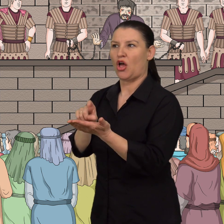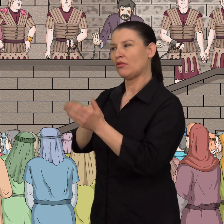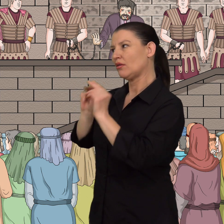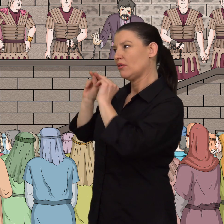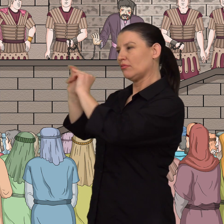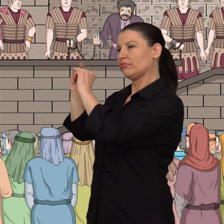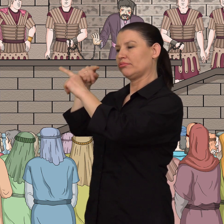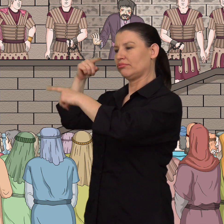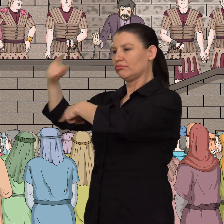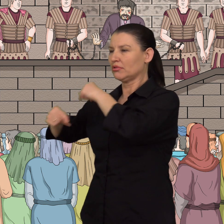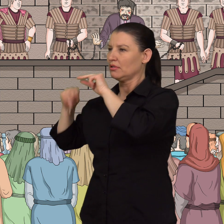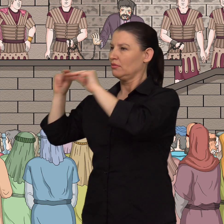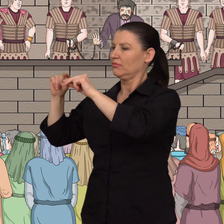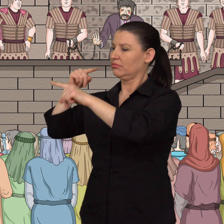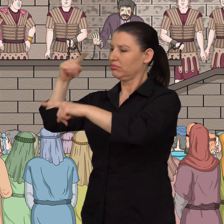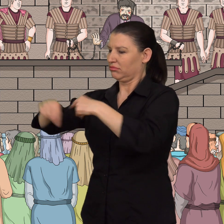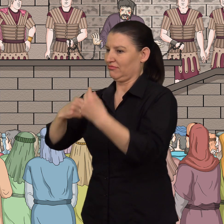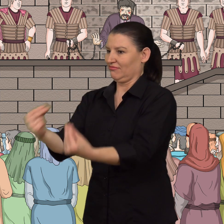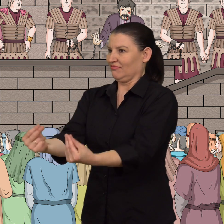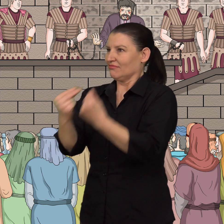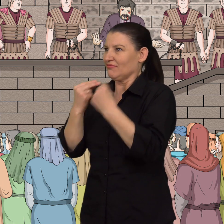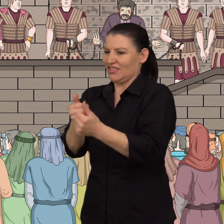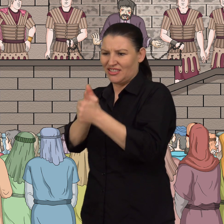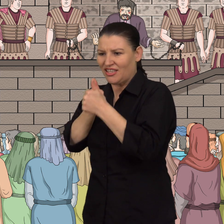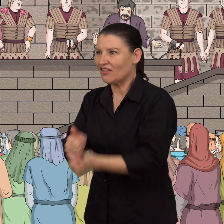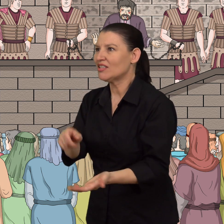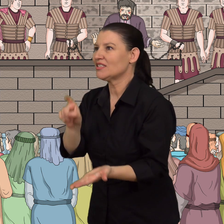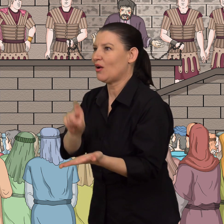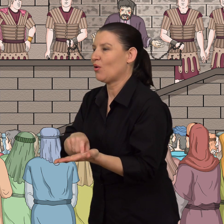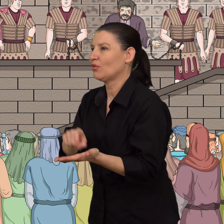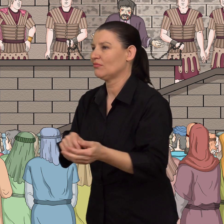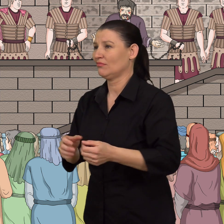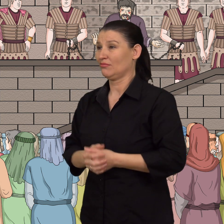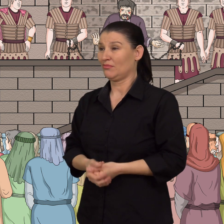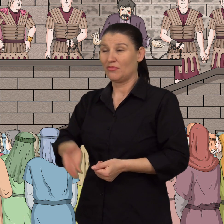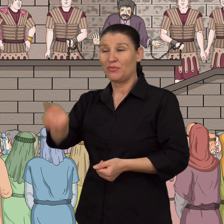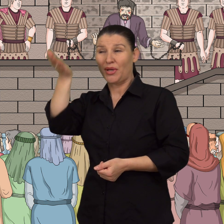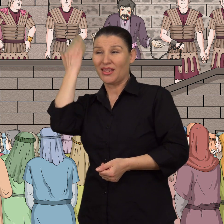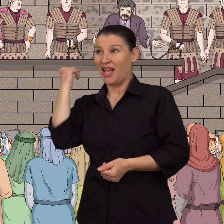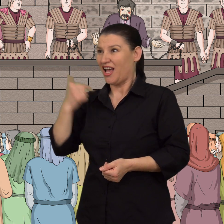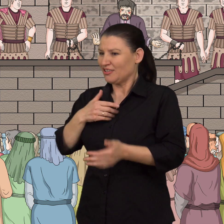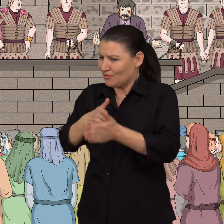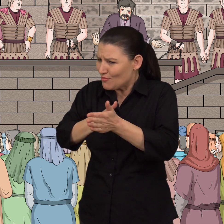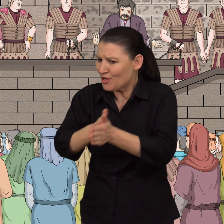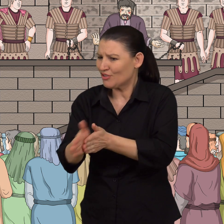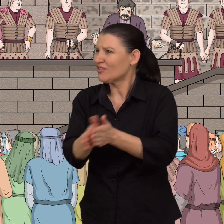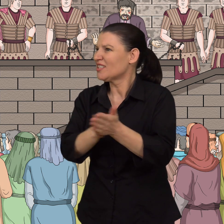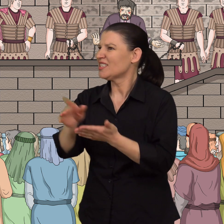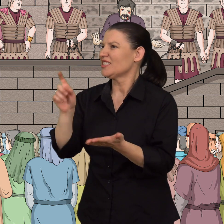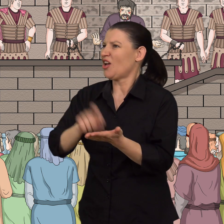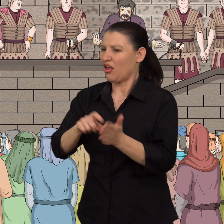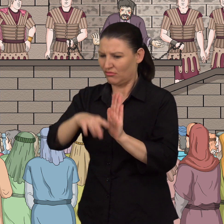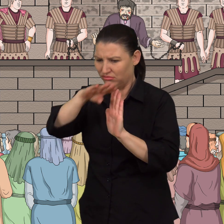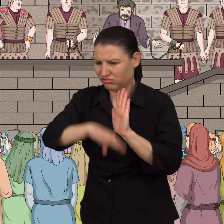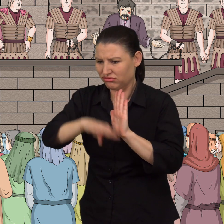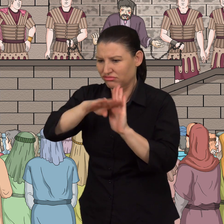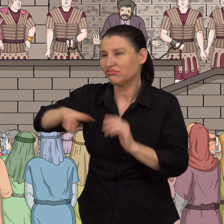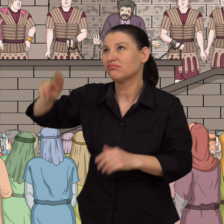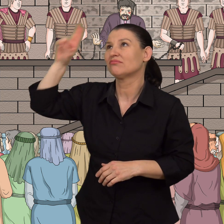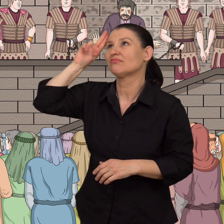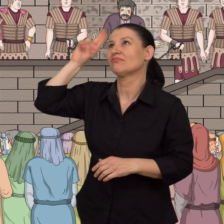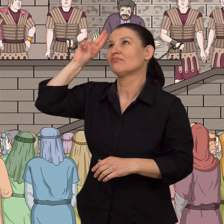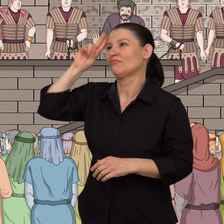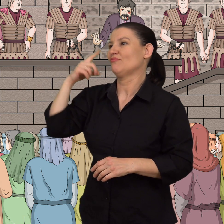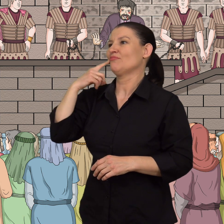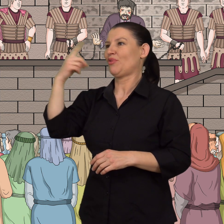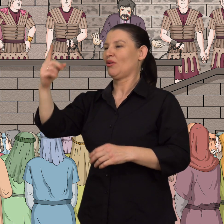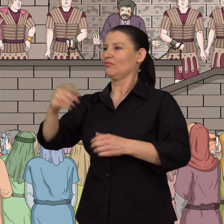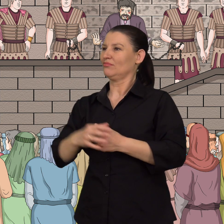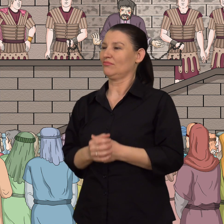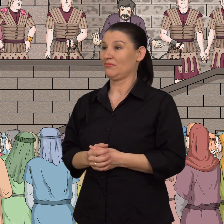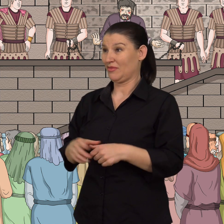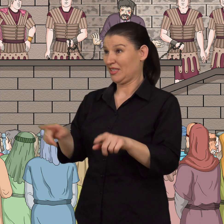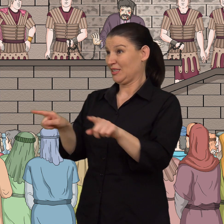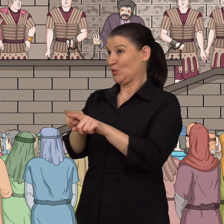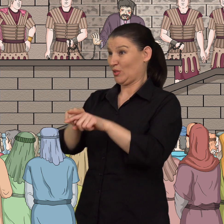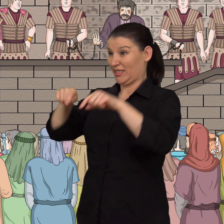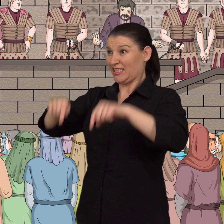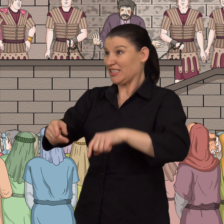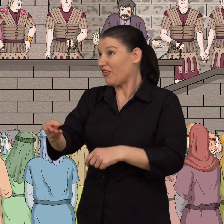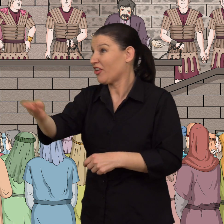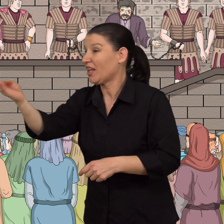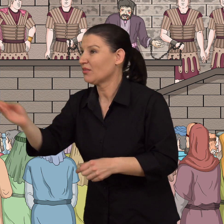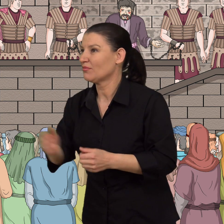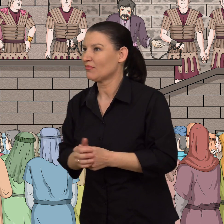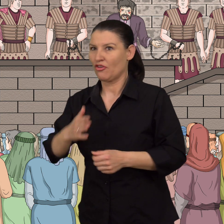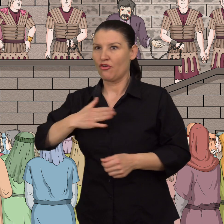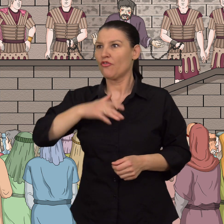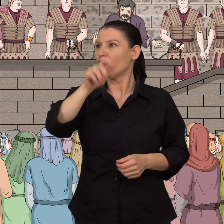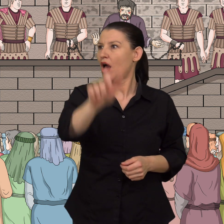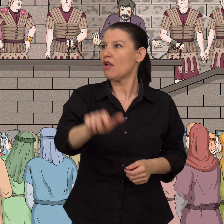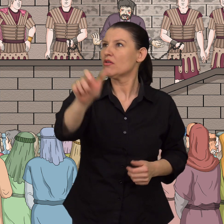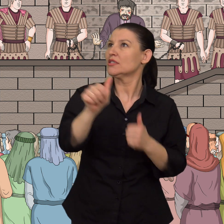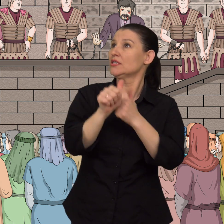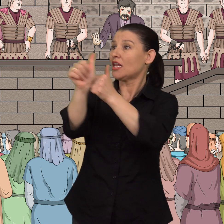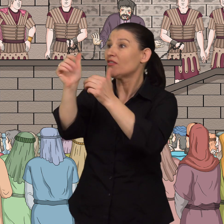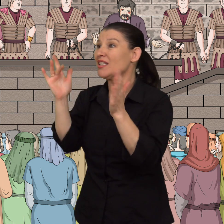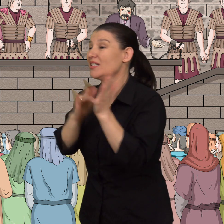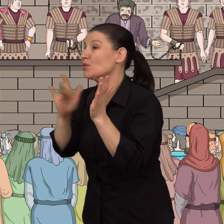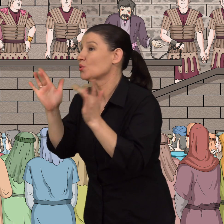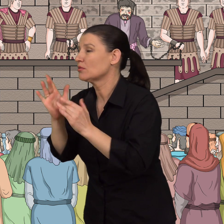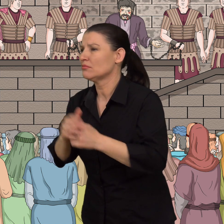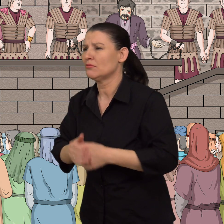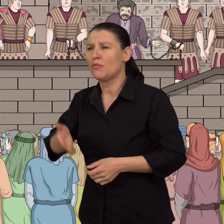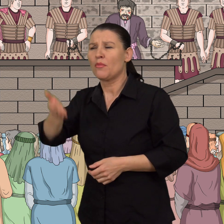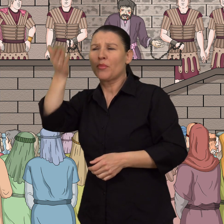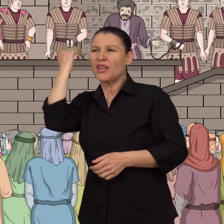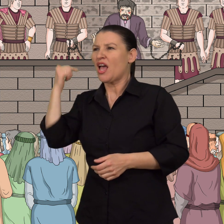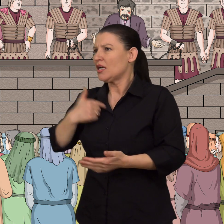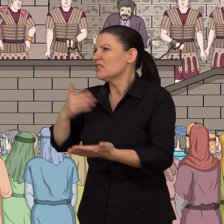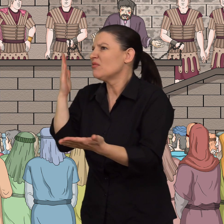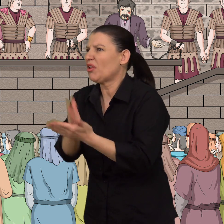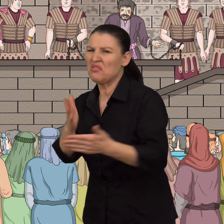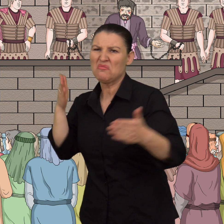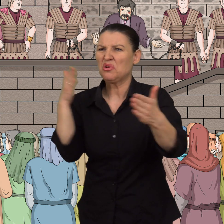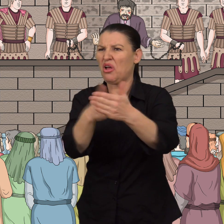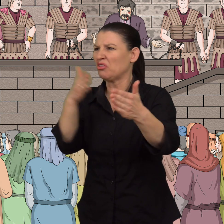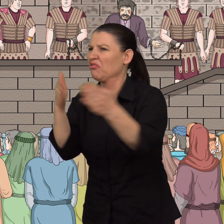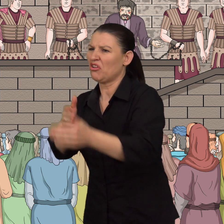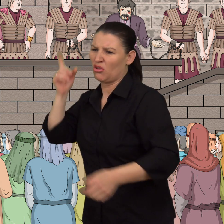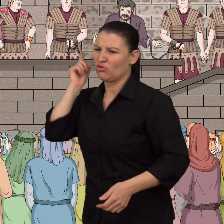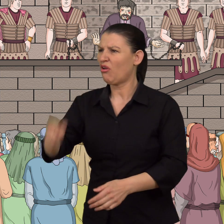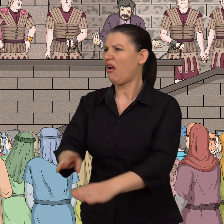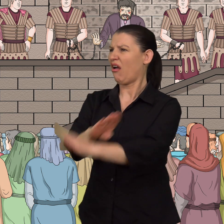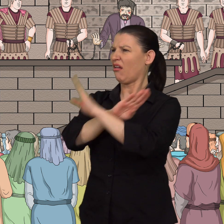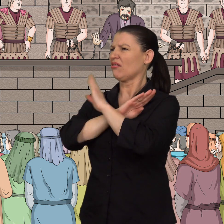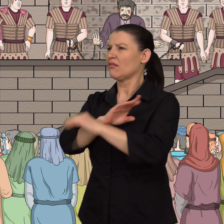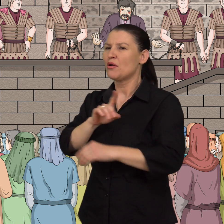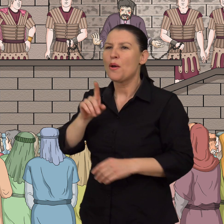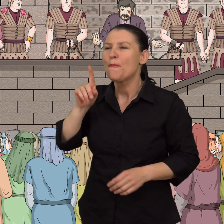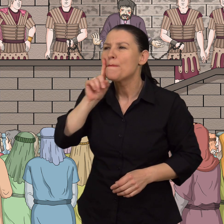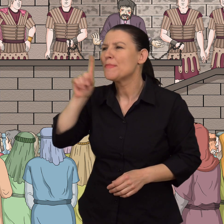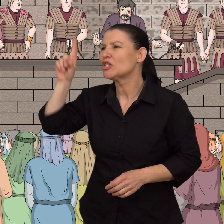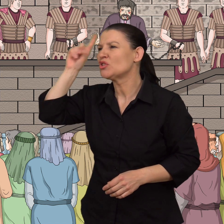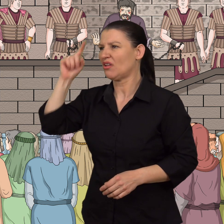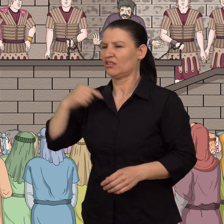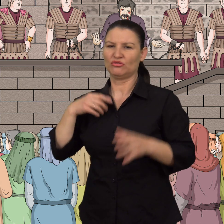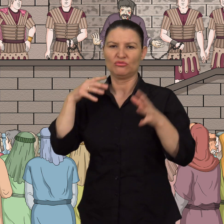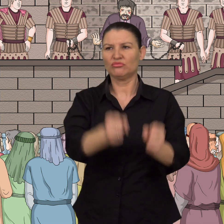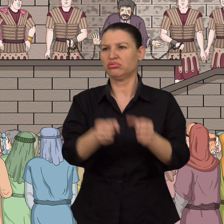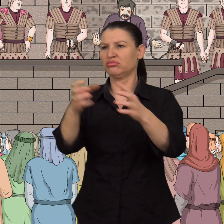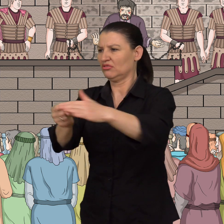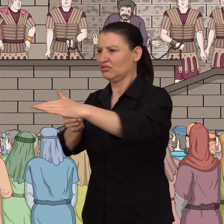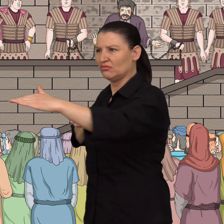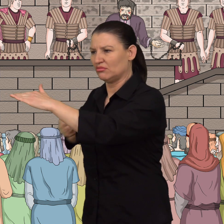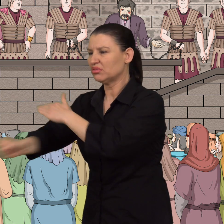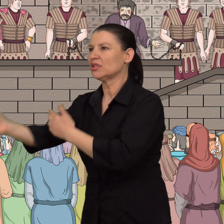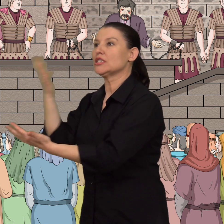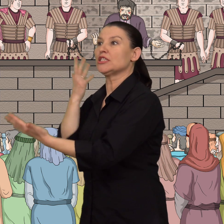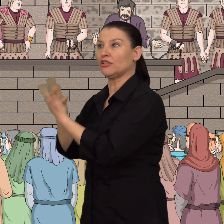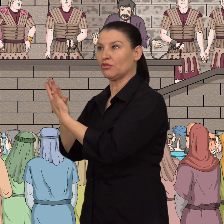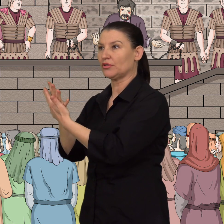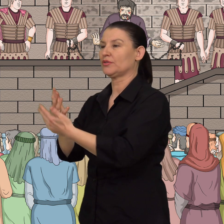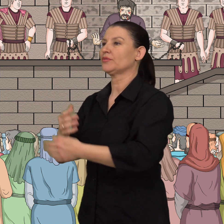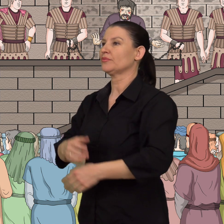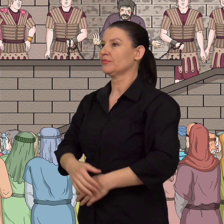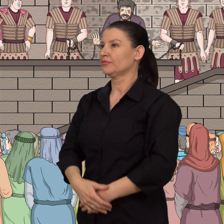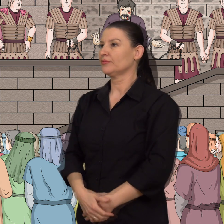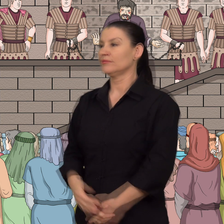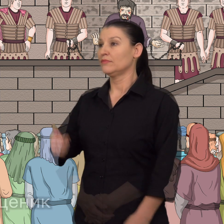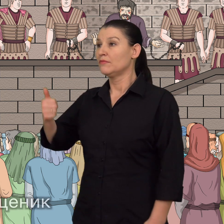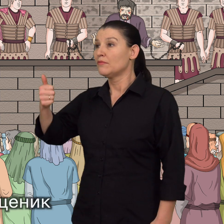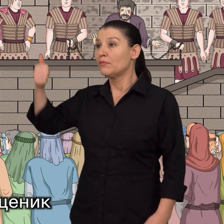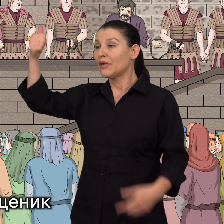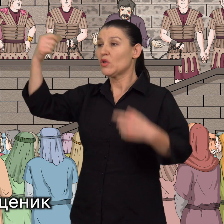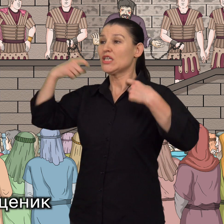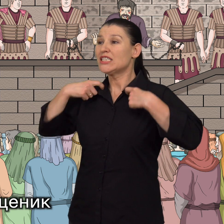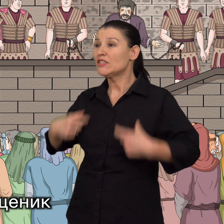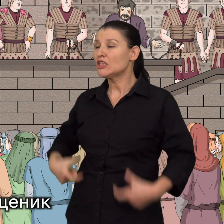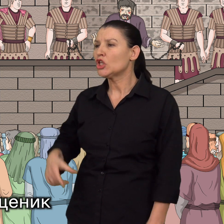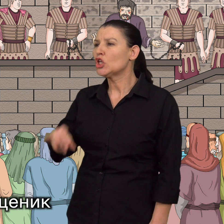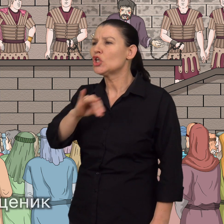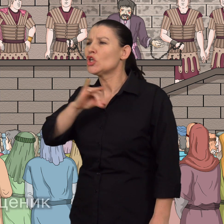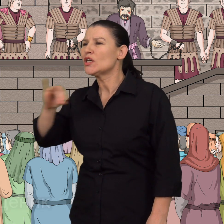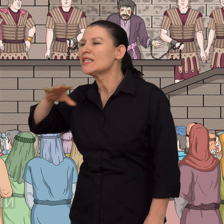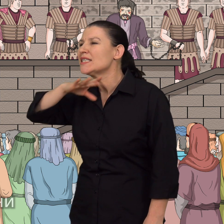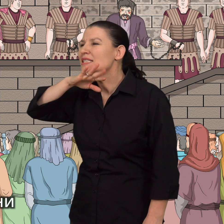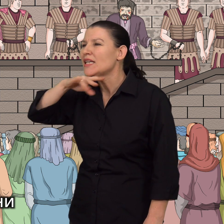I was educated at the feet of Gamaliel in strict conformity to the law of our fathers. I am just as zealous for God as any of you here today.